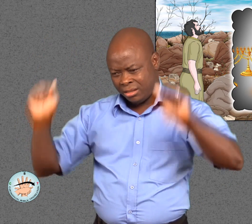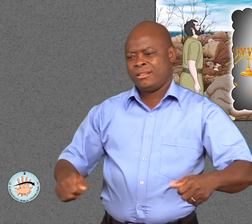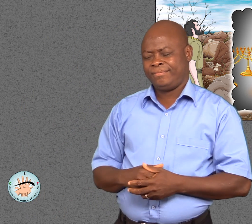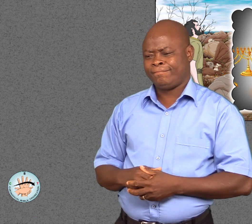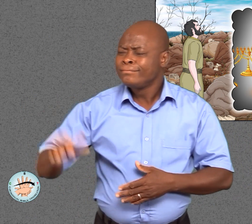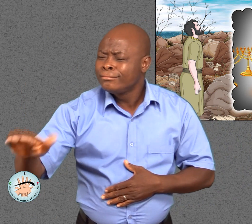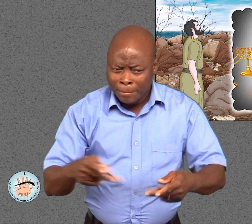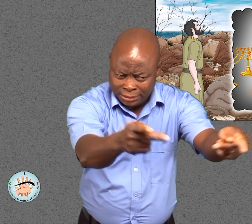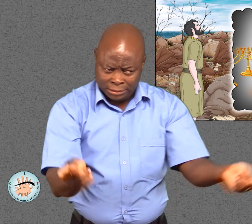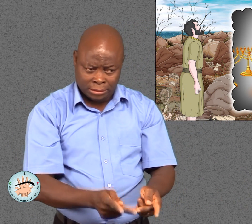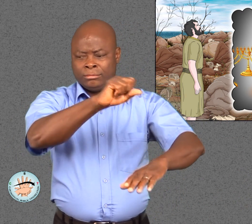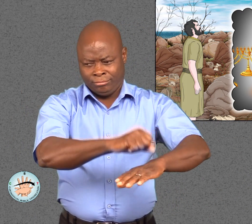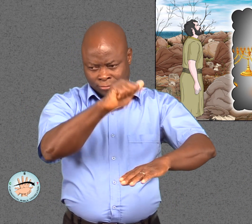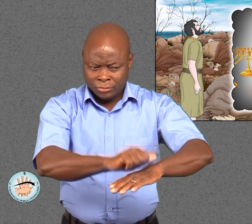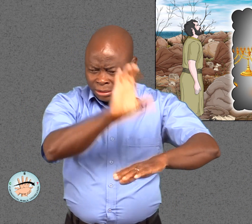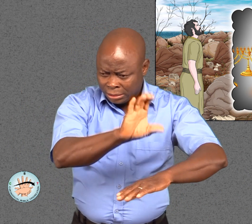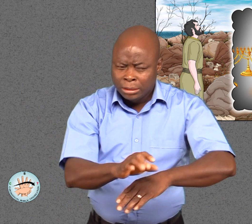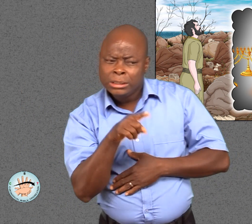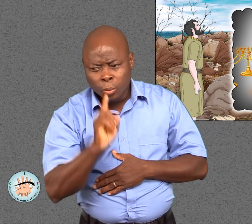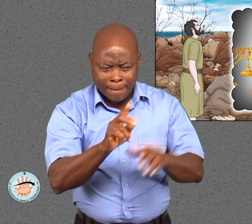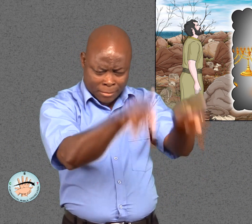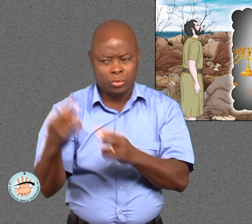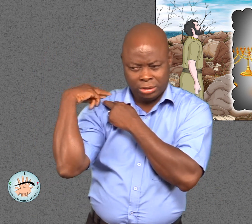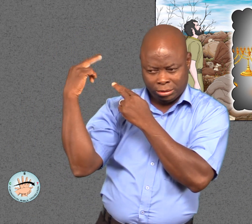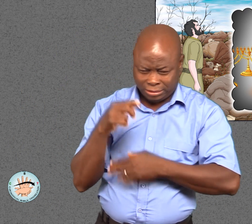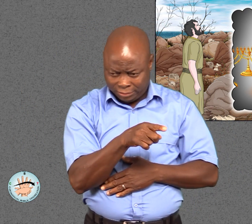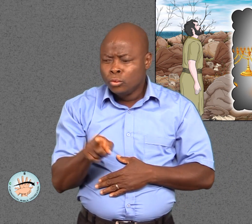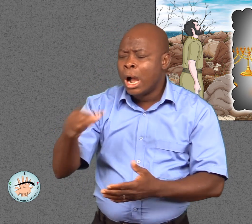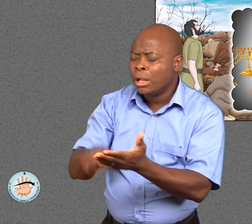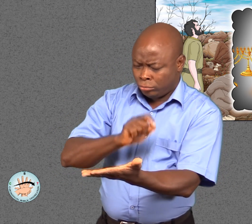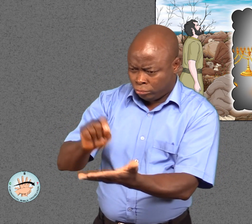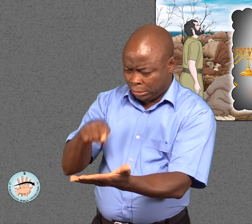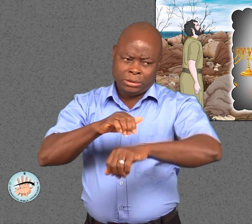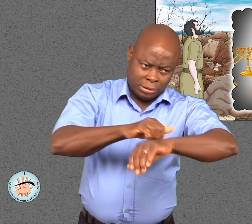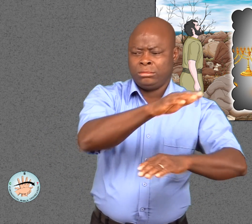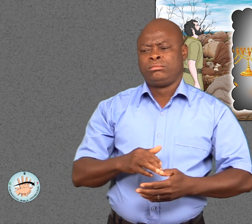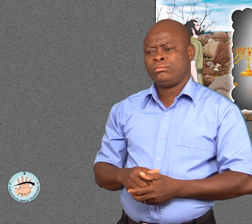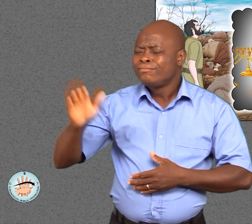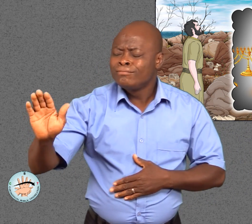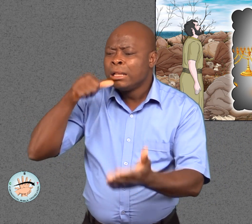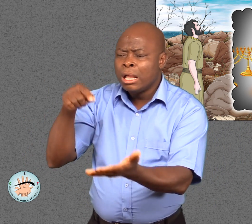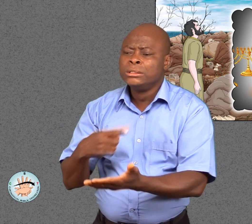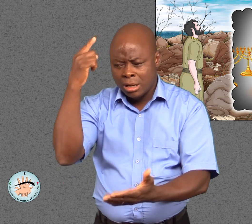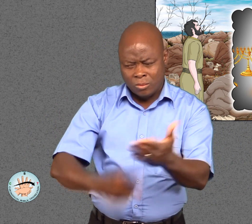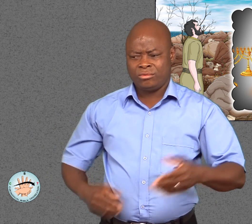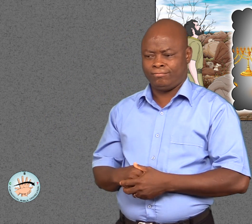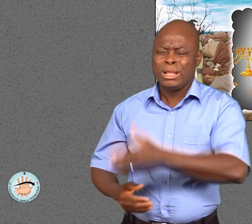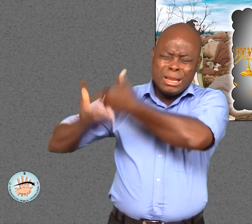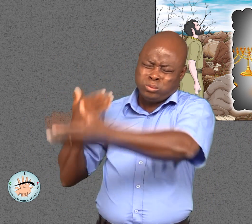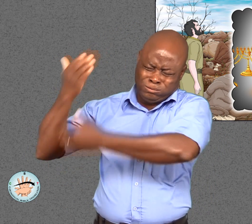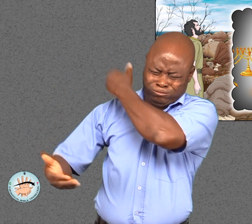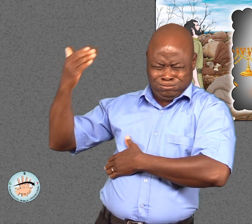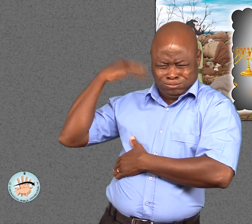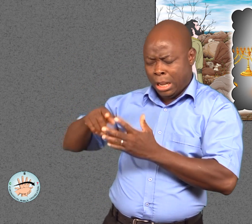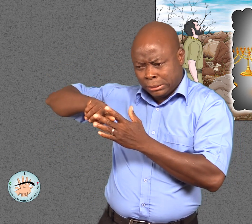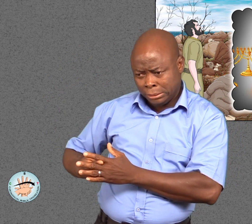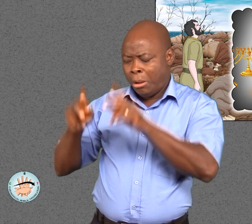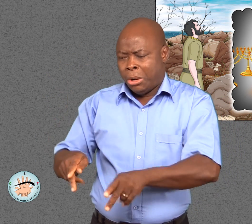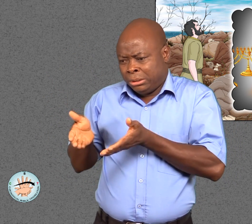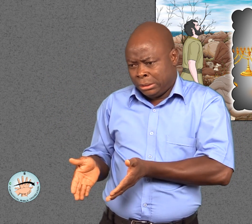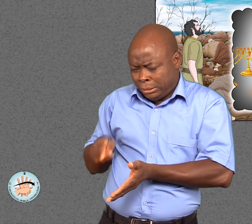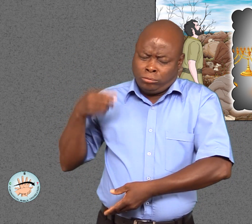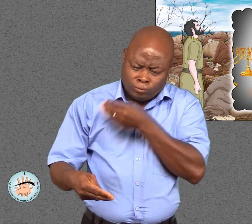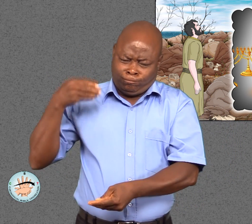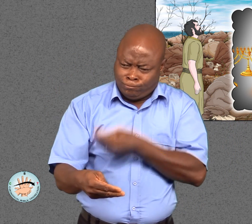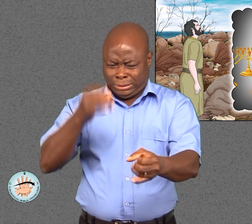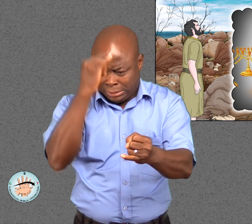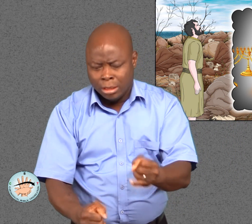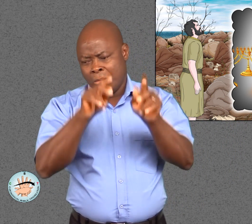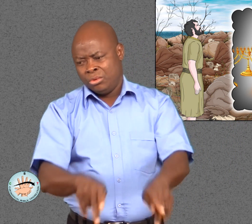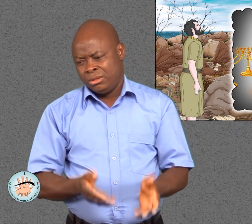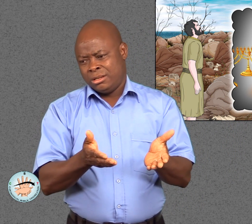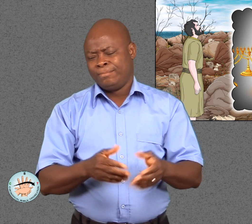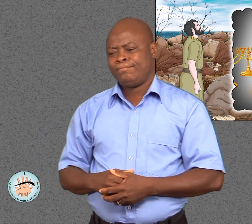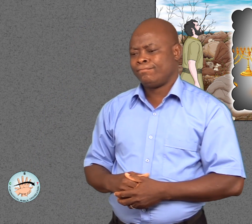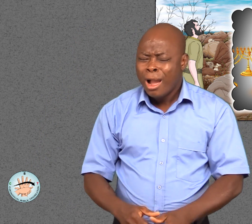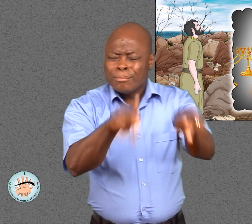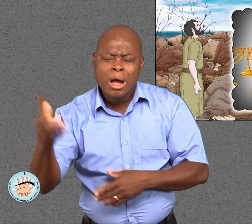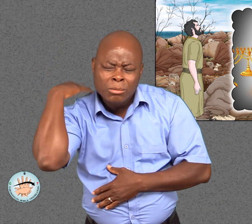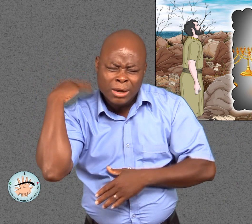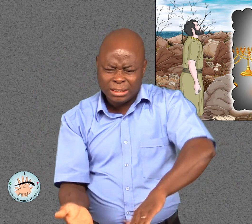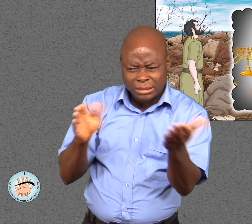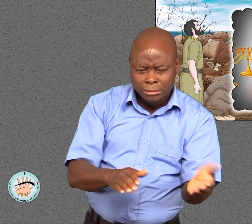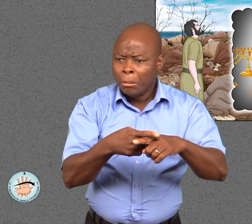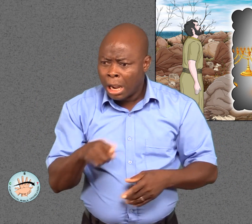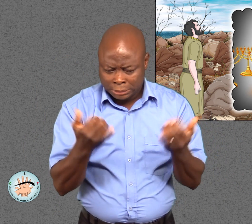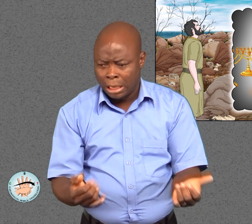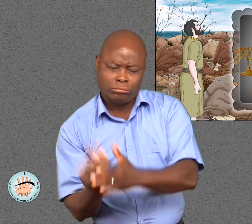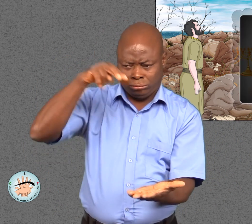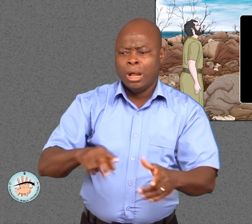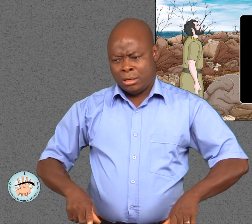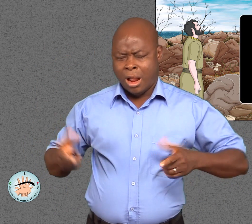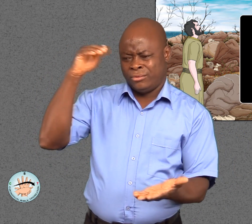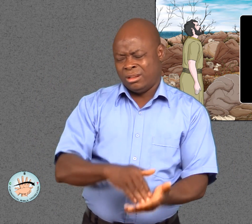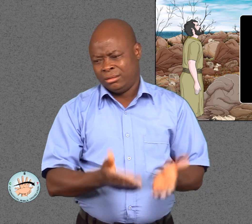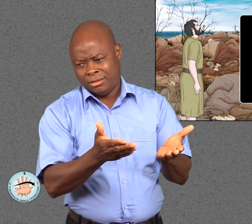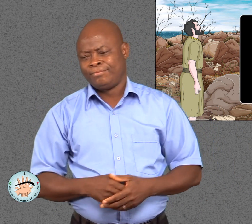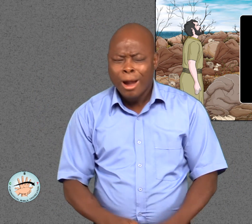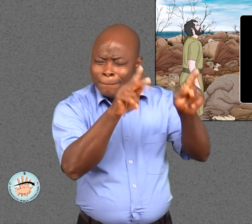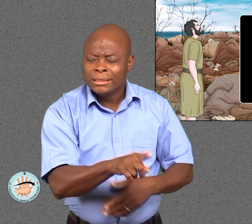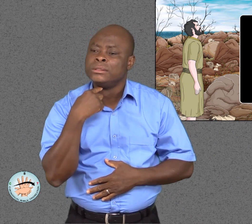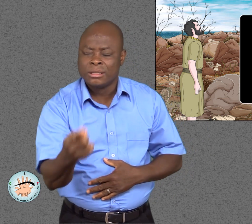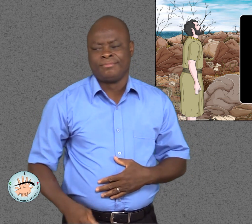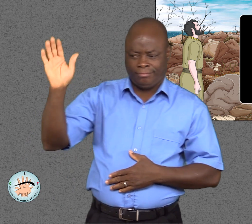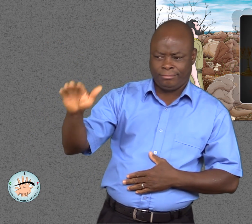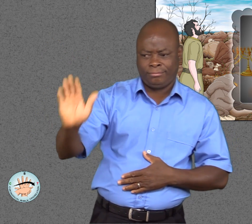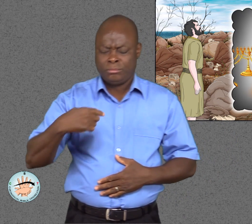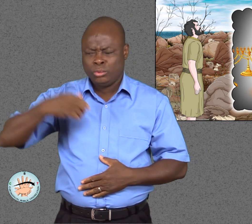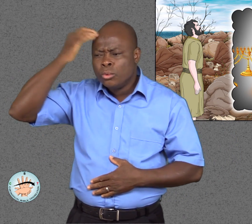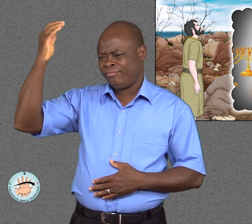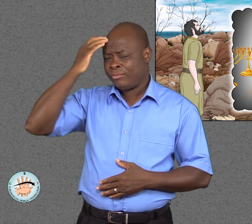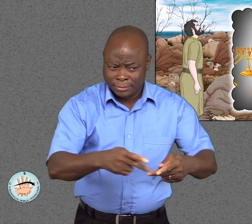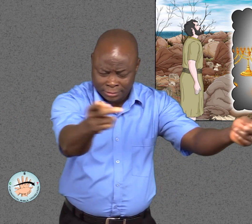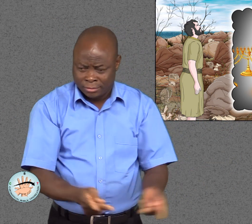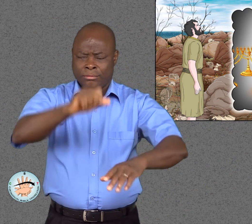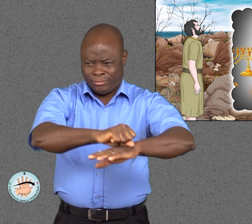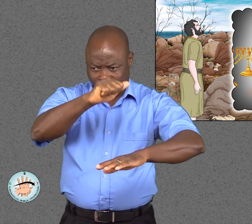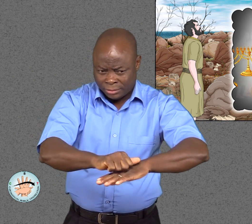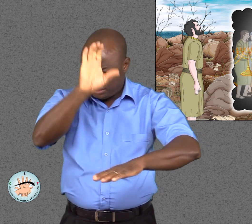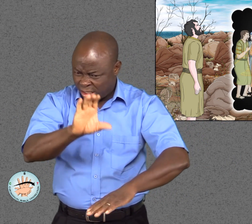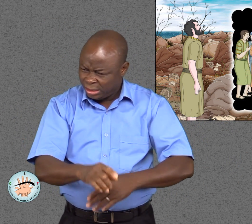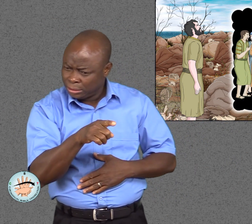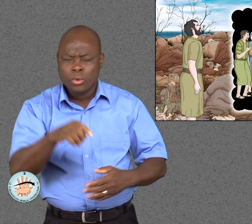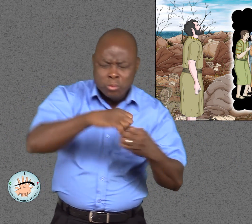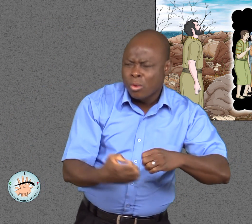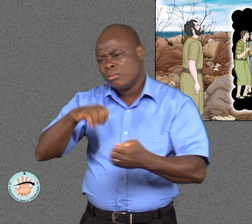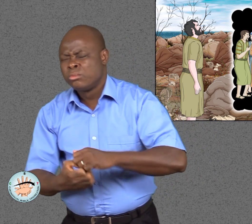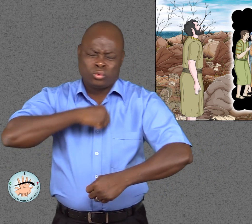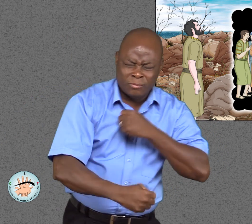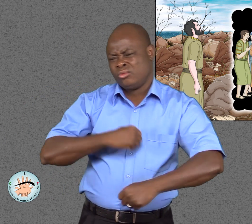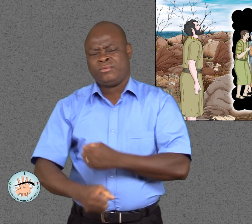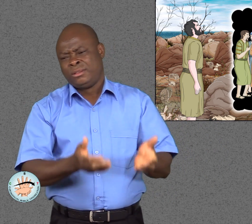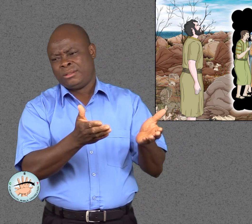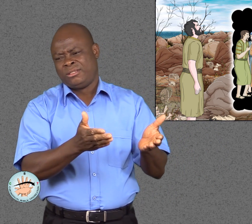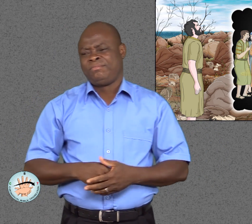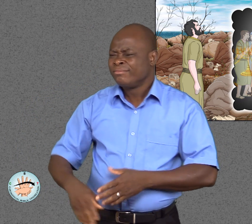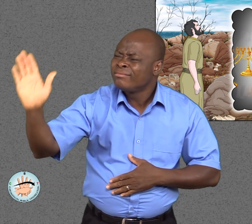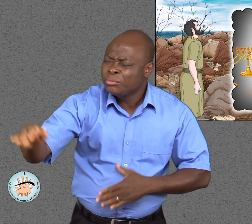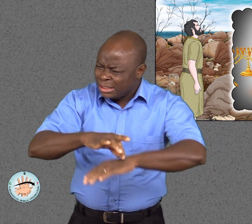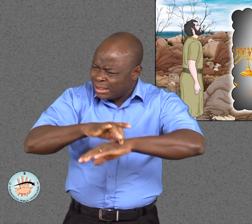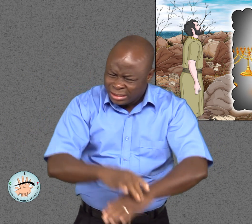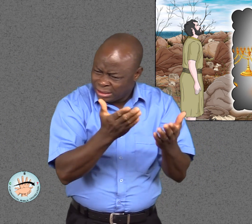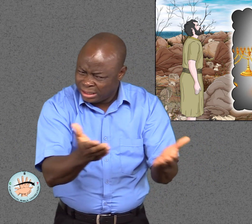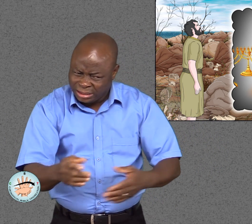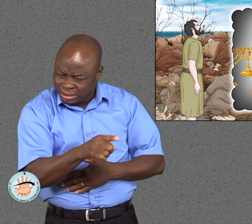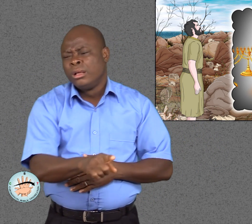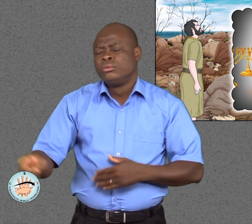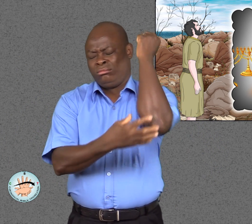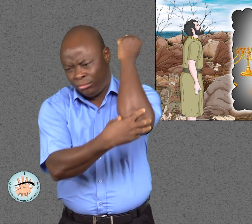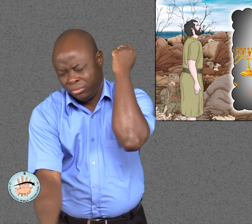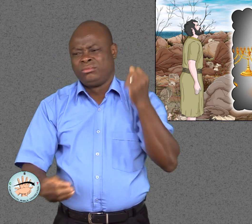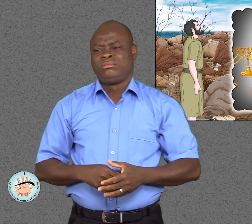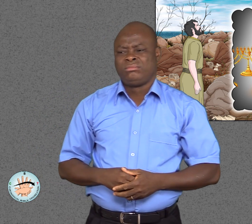To the angel of the church in Smyrna write: These are the words of the First and the Last, who died and returned to life.